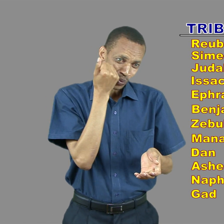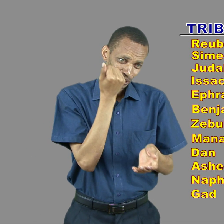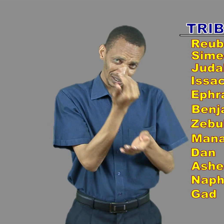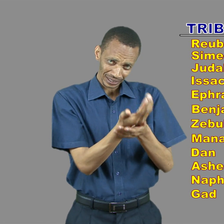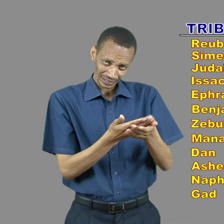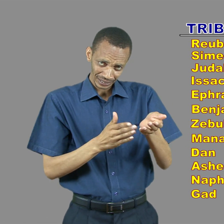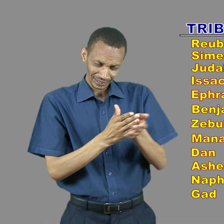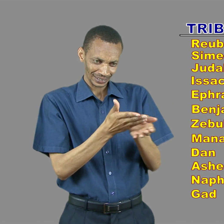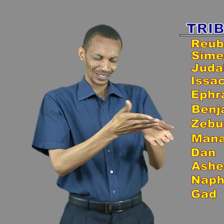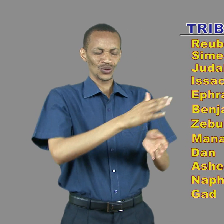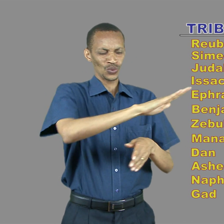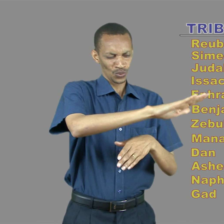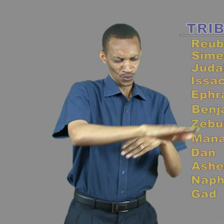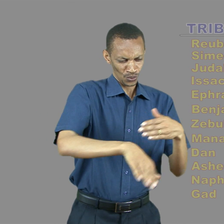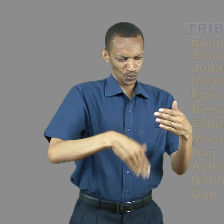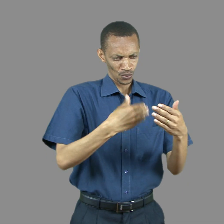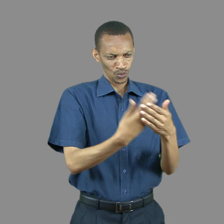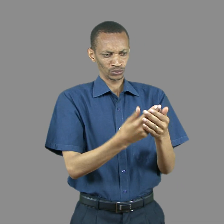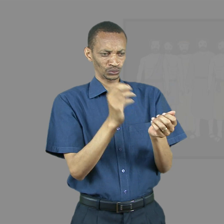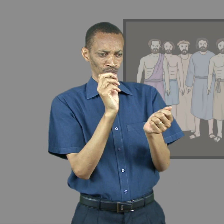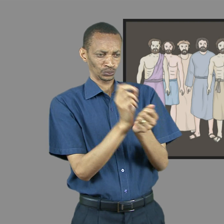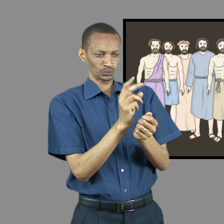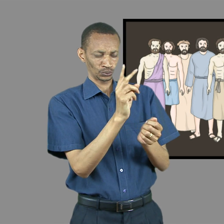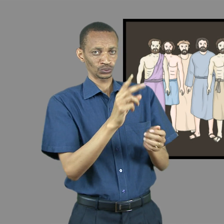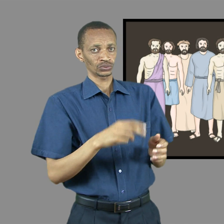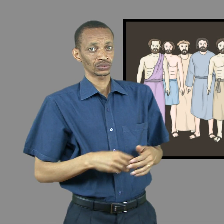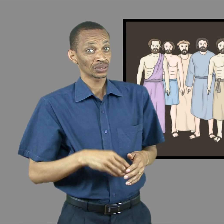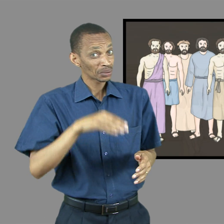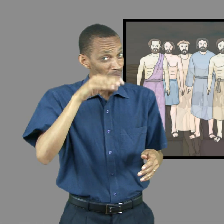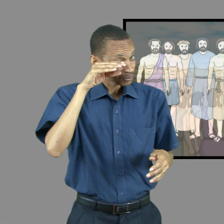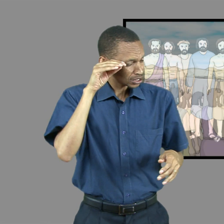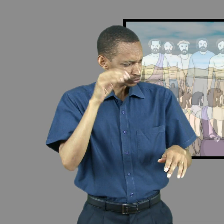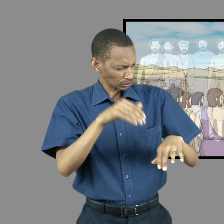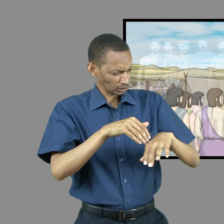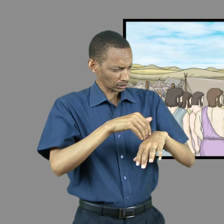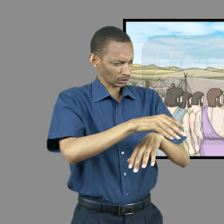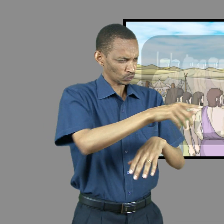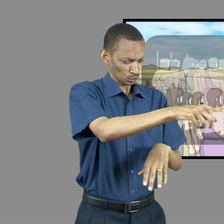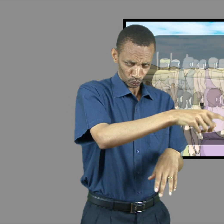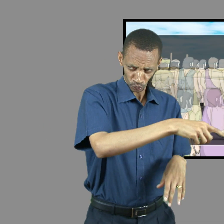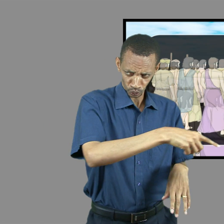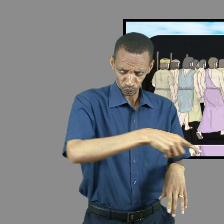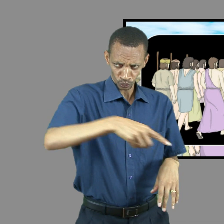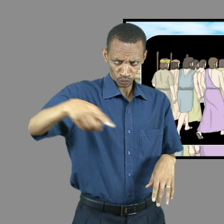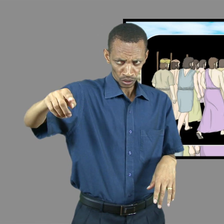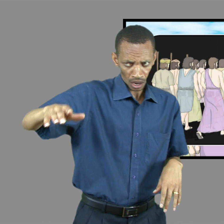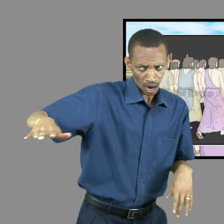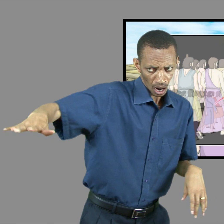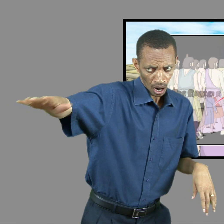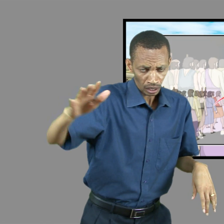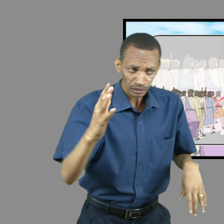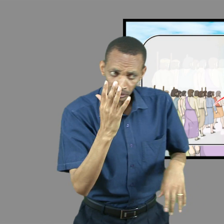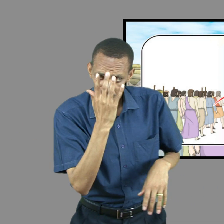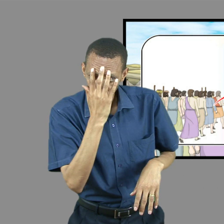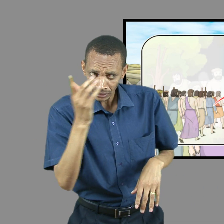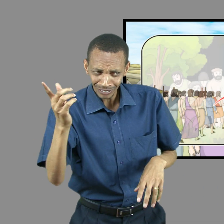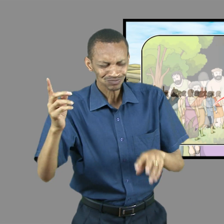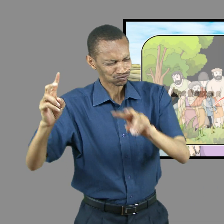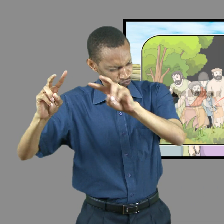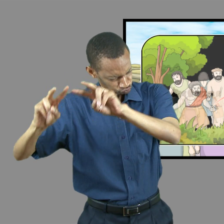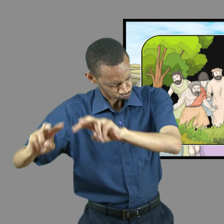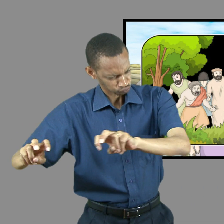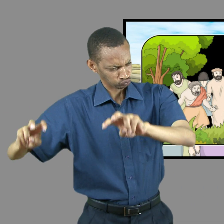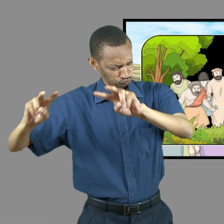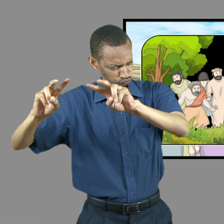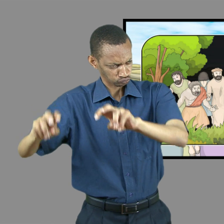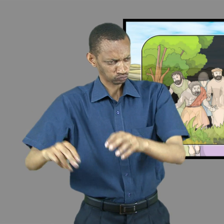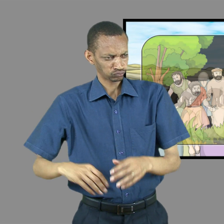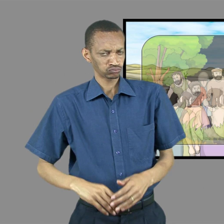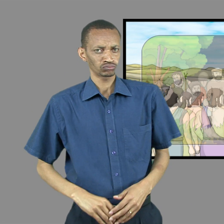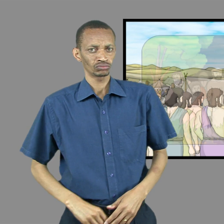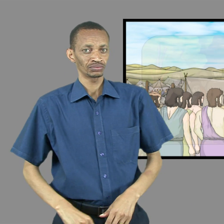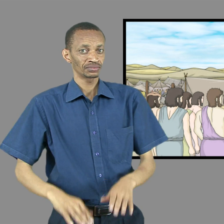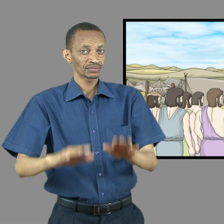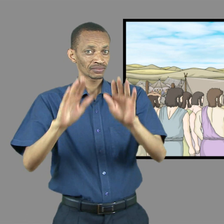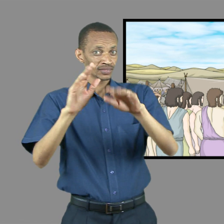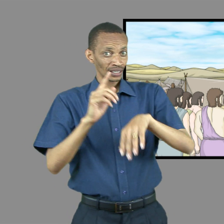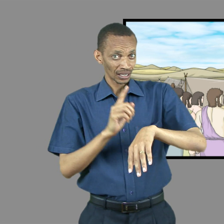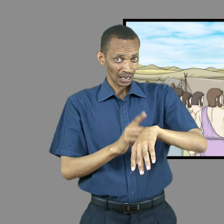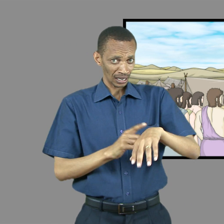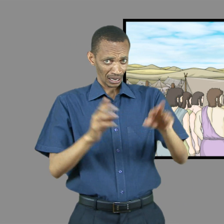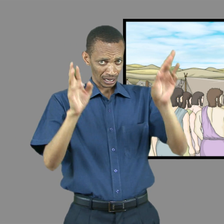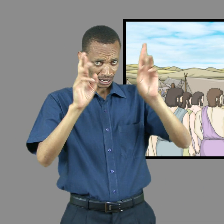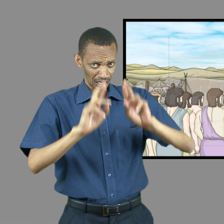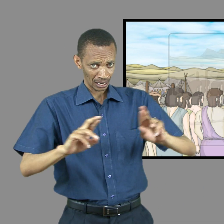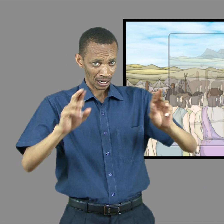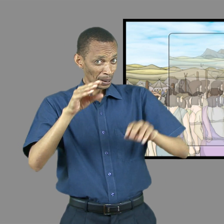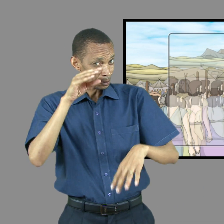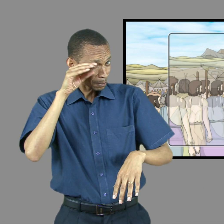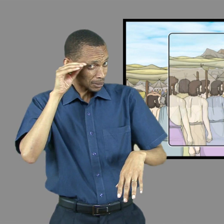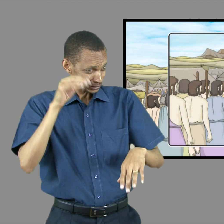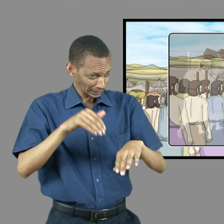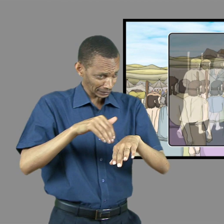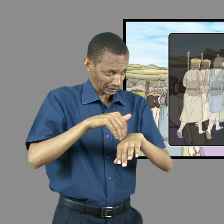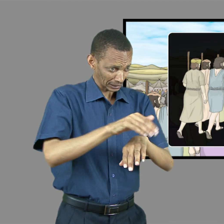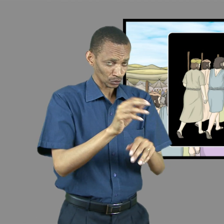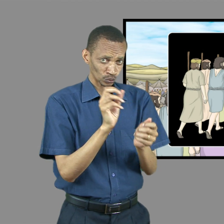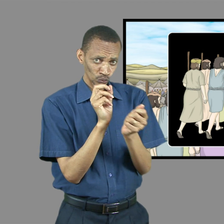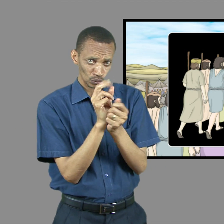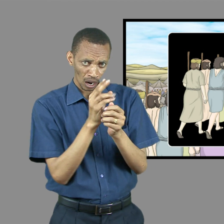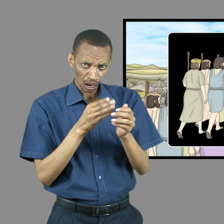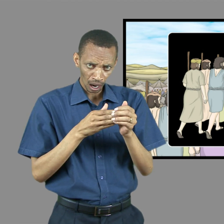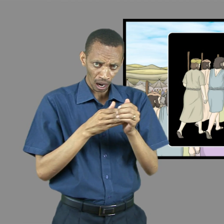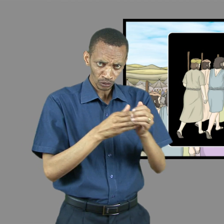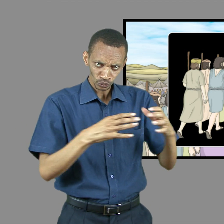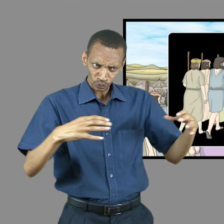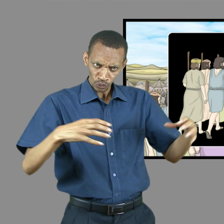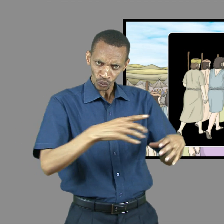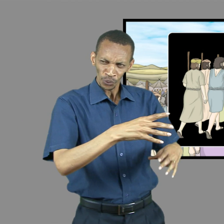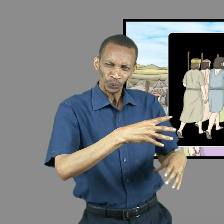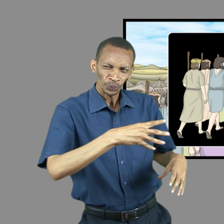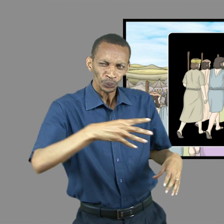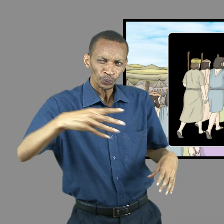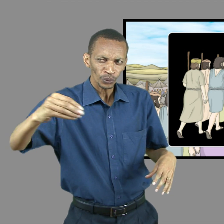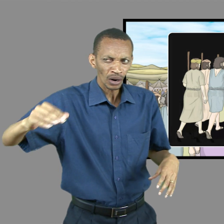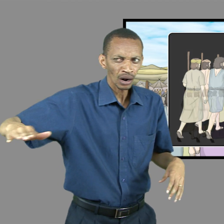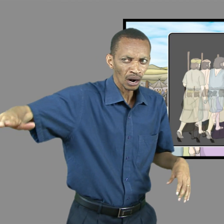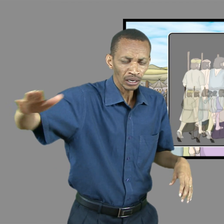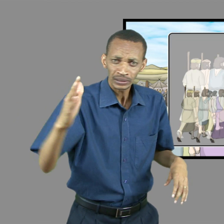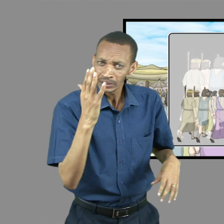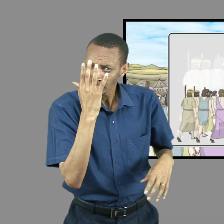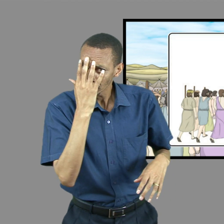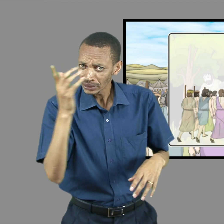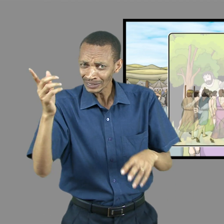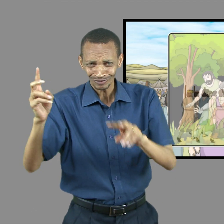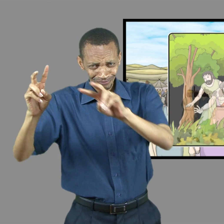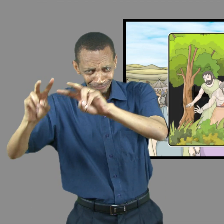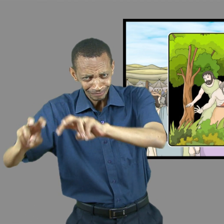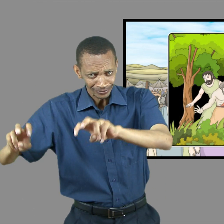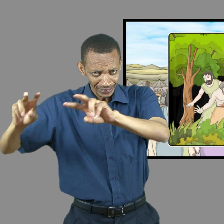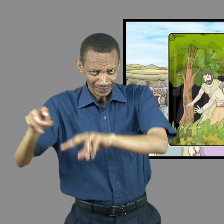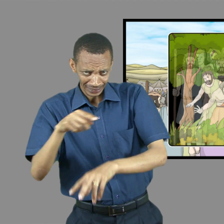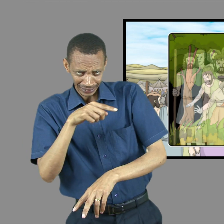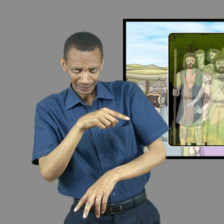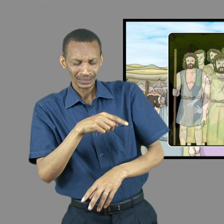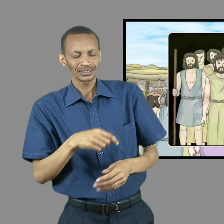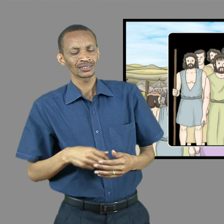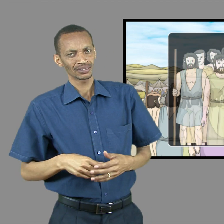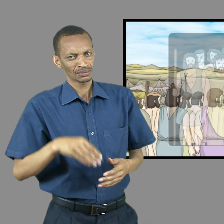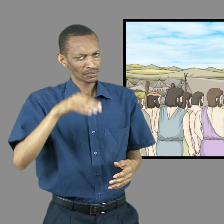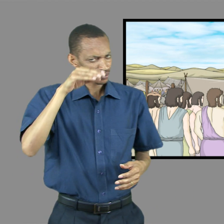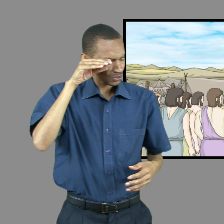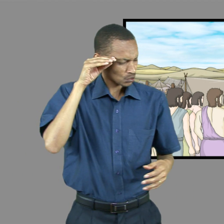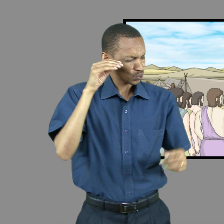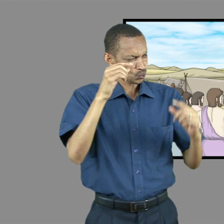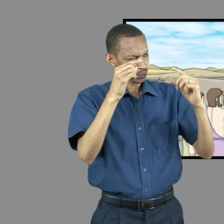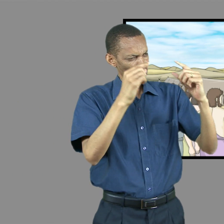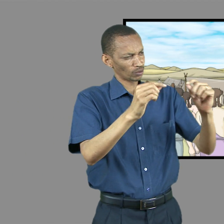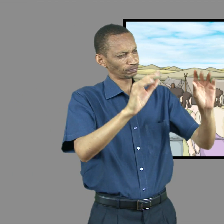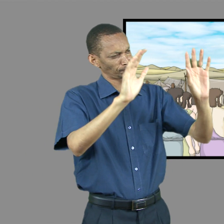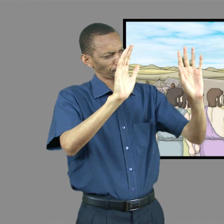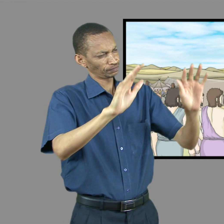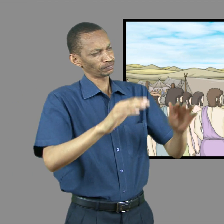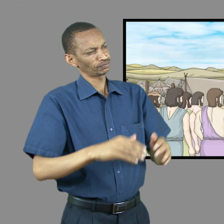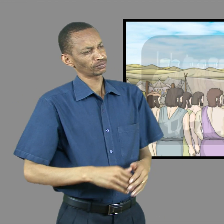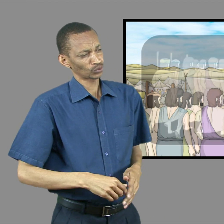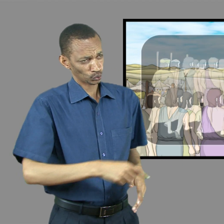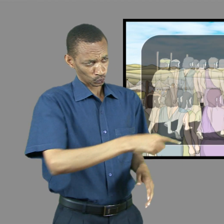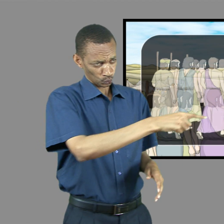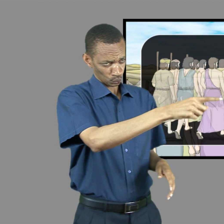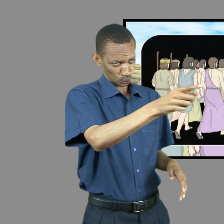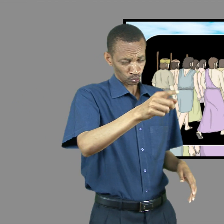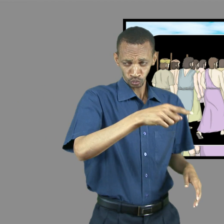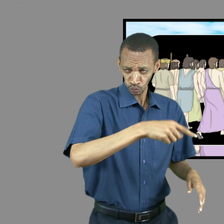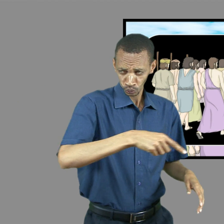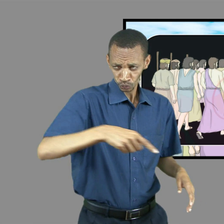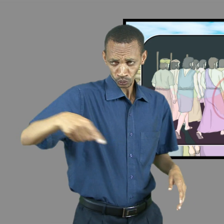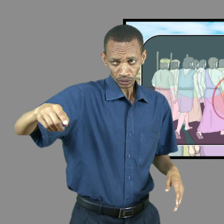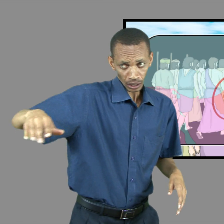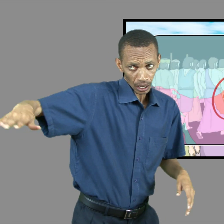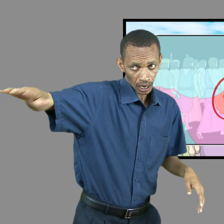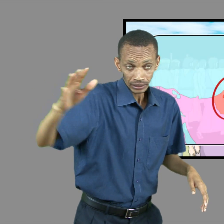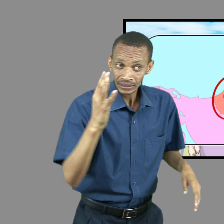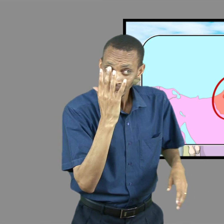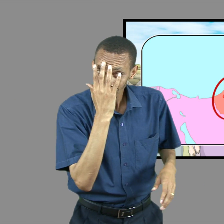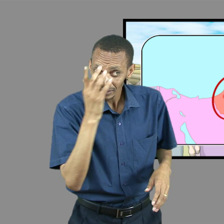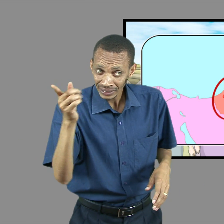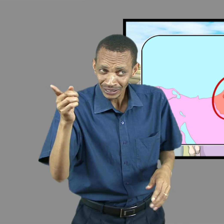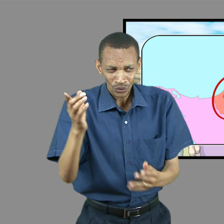These were the names of the men Moses sent to spy out the land; and Moses gave to Hoshea son of Nun the name Joshua.